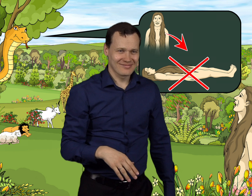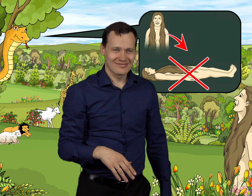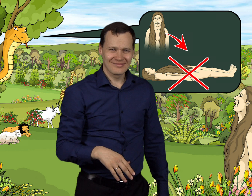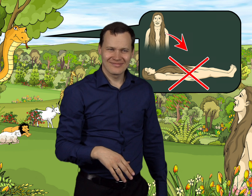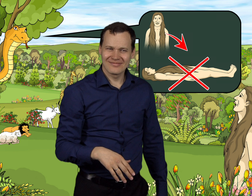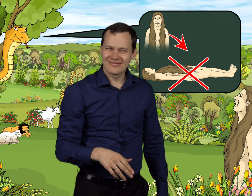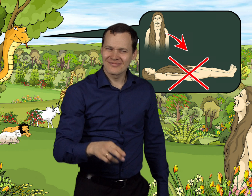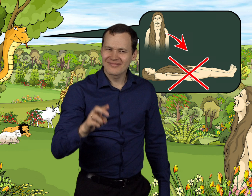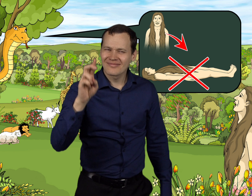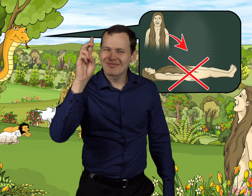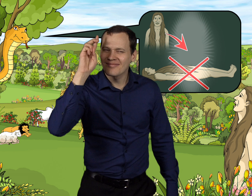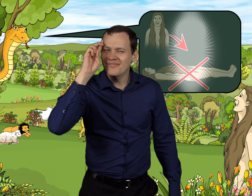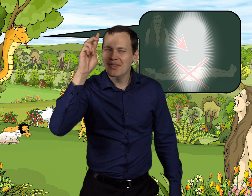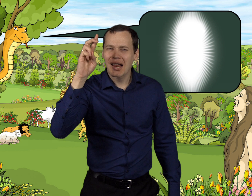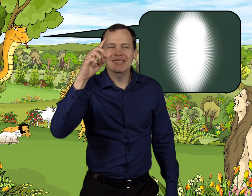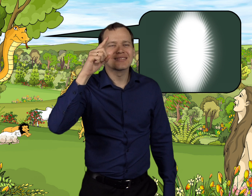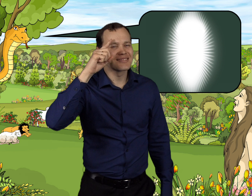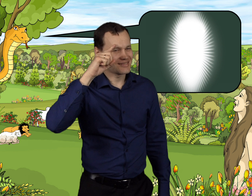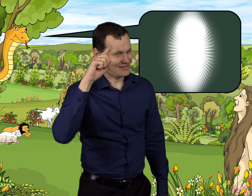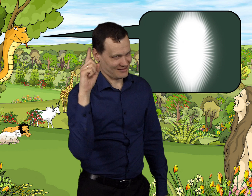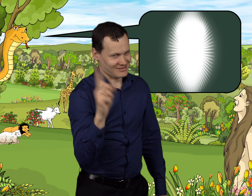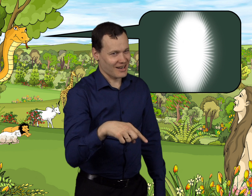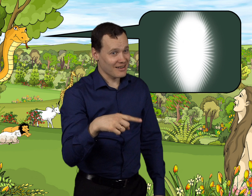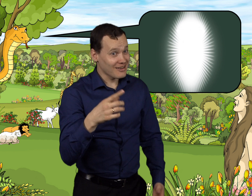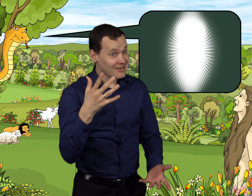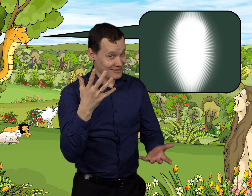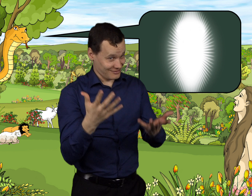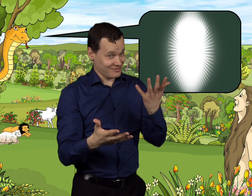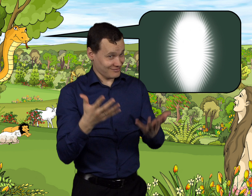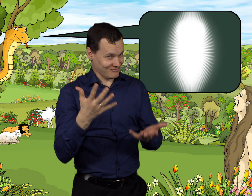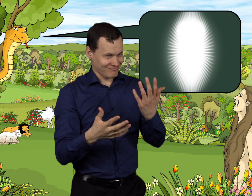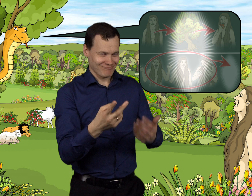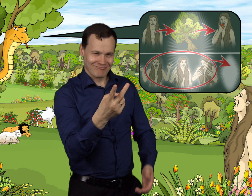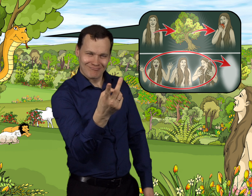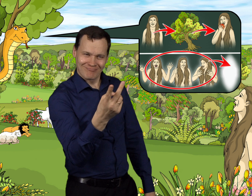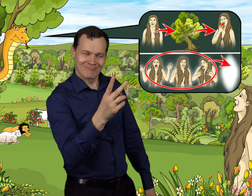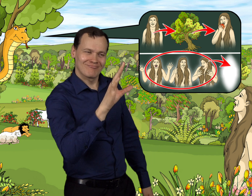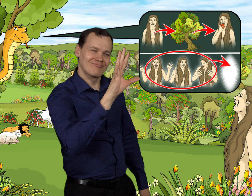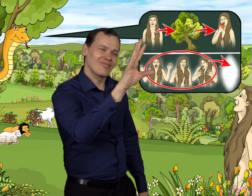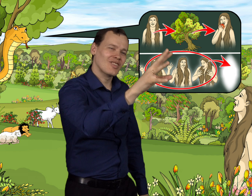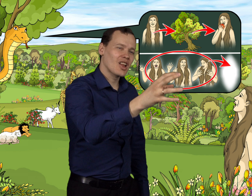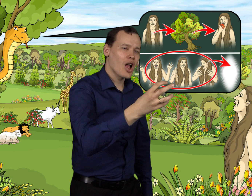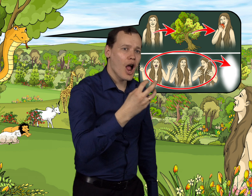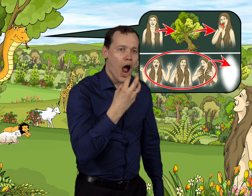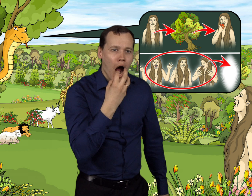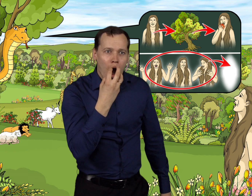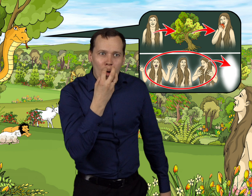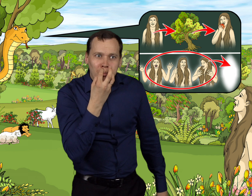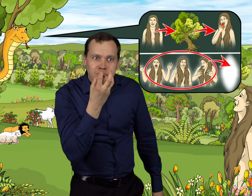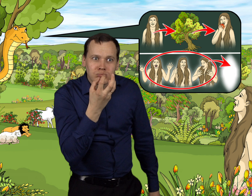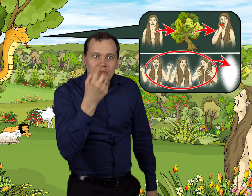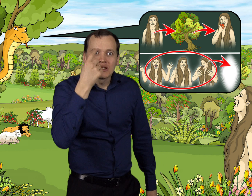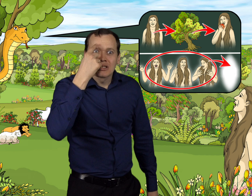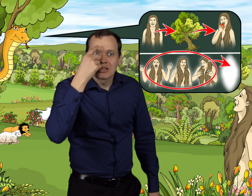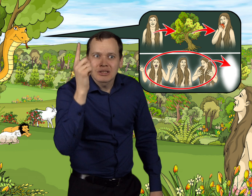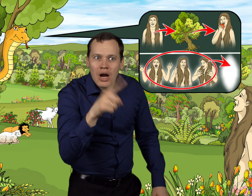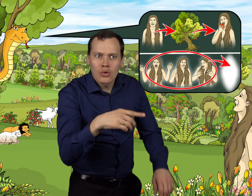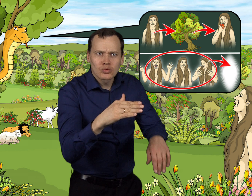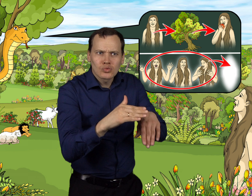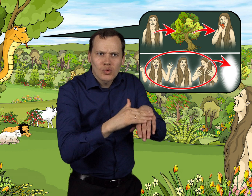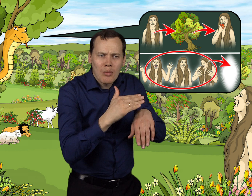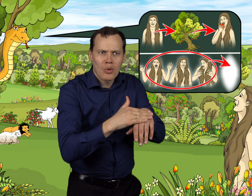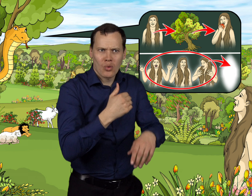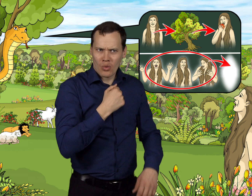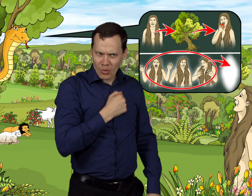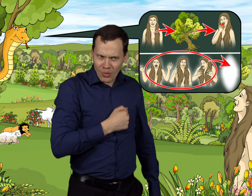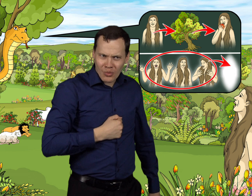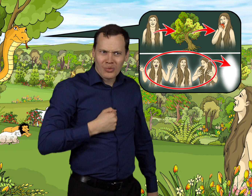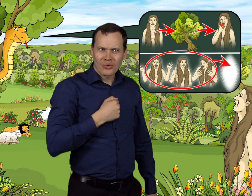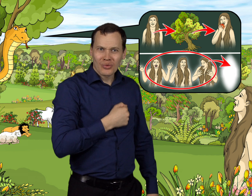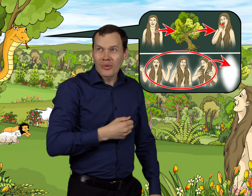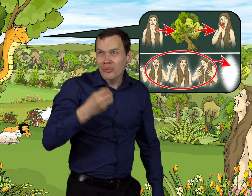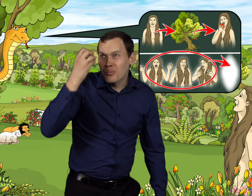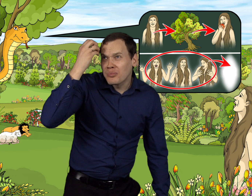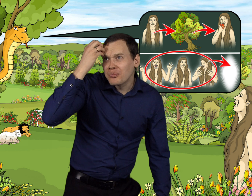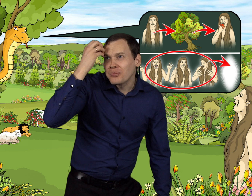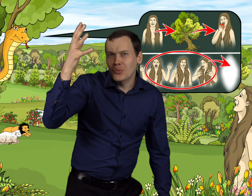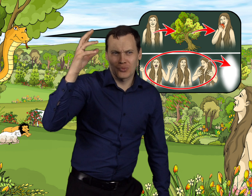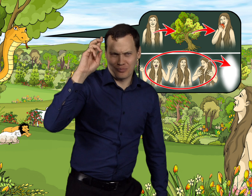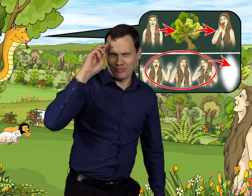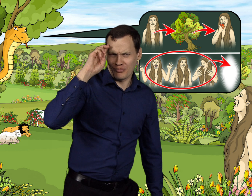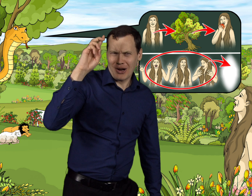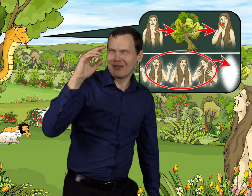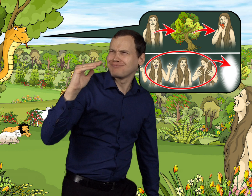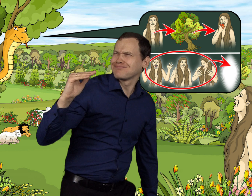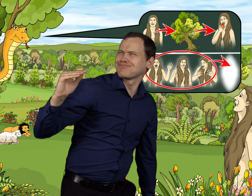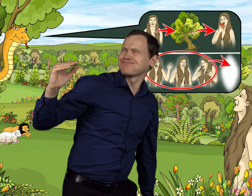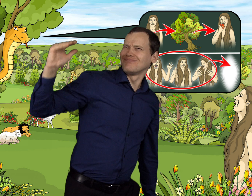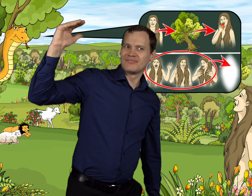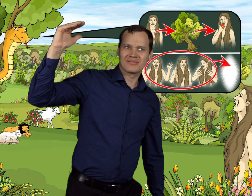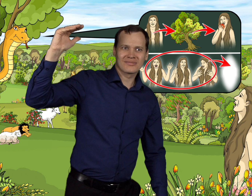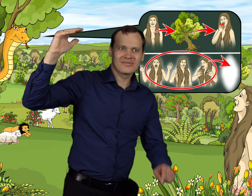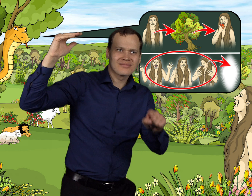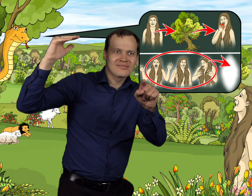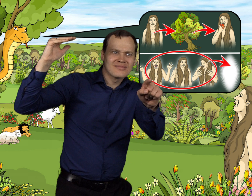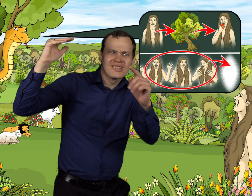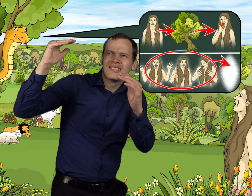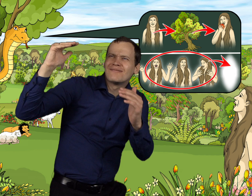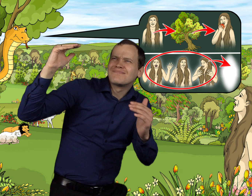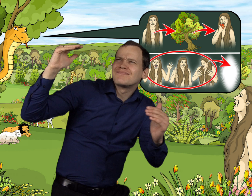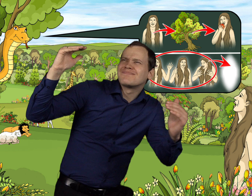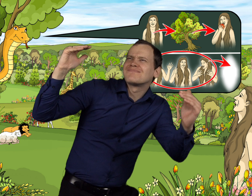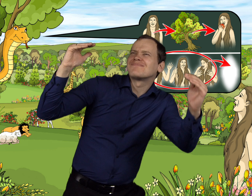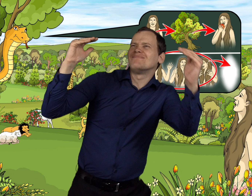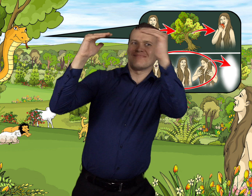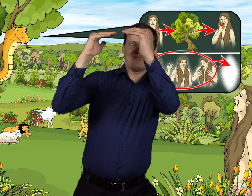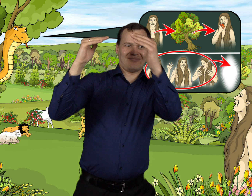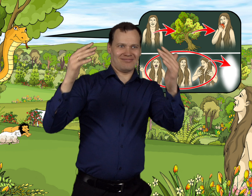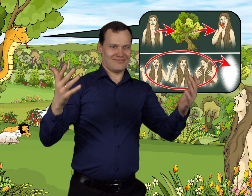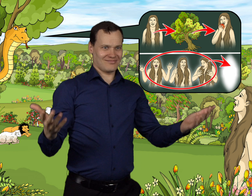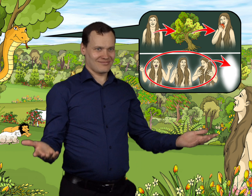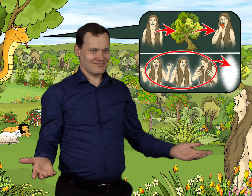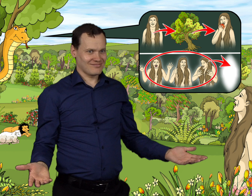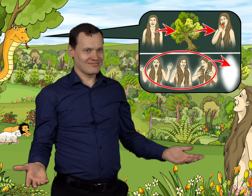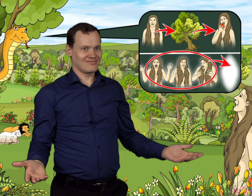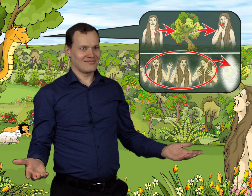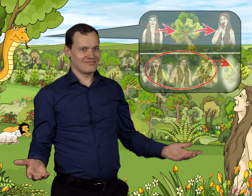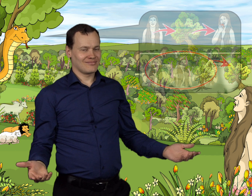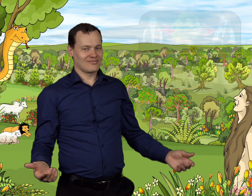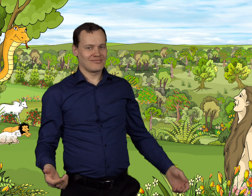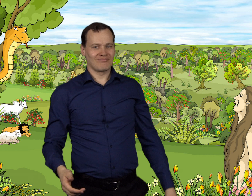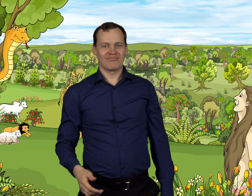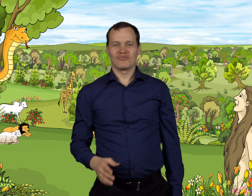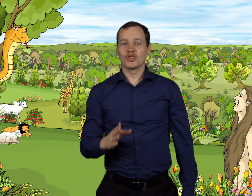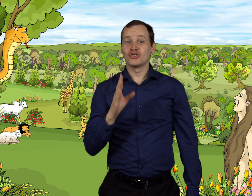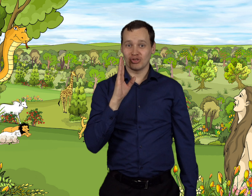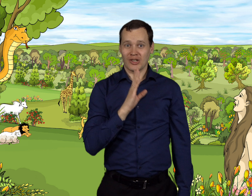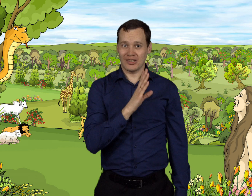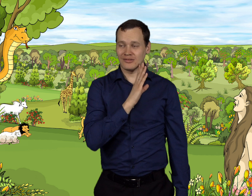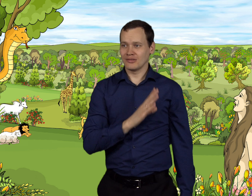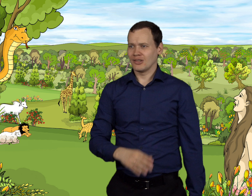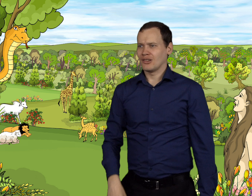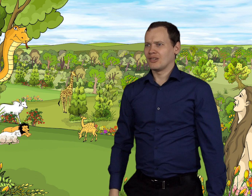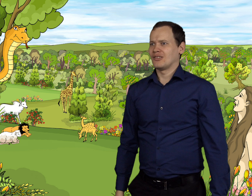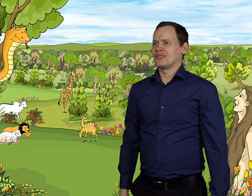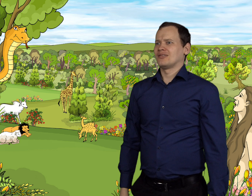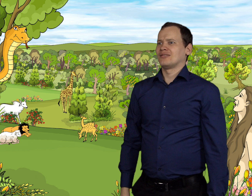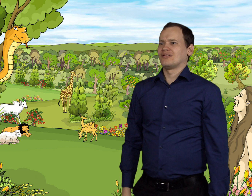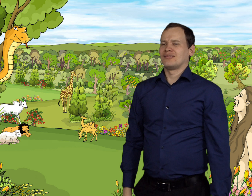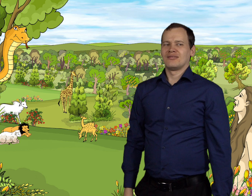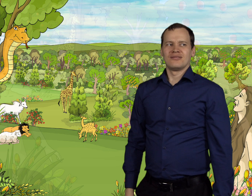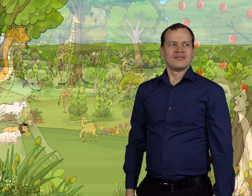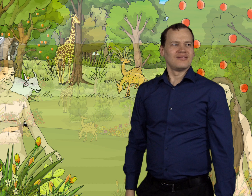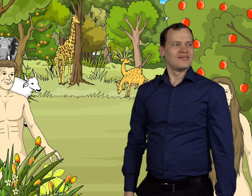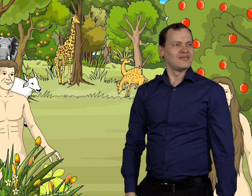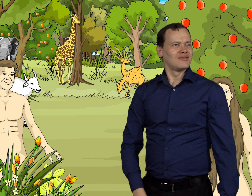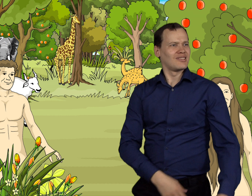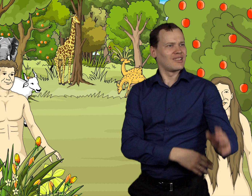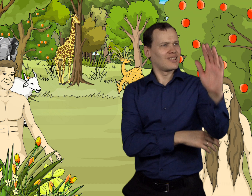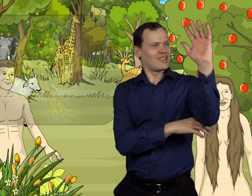“For God knows that in the day you eat of it, your eyes will be opened and you will be like God, knowing good and evil.”